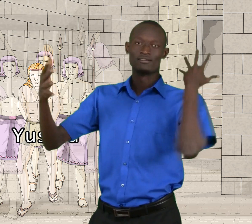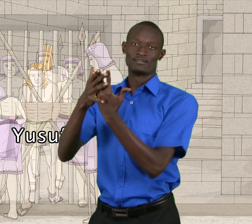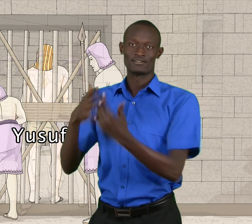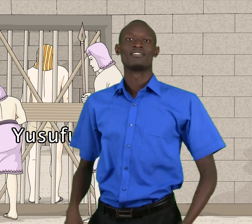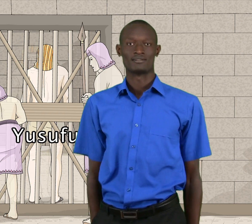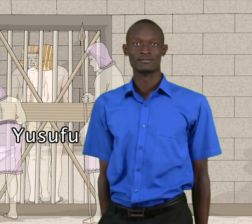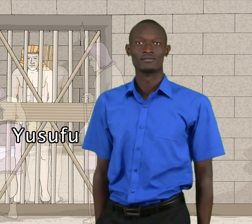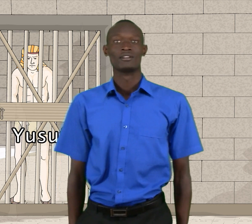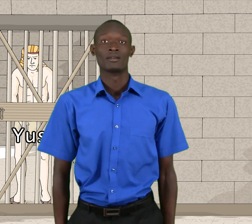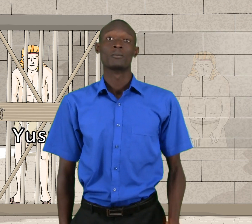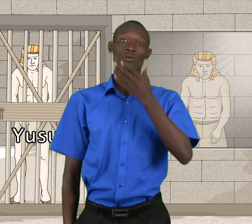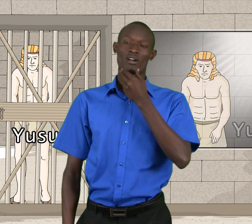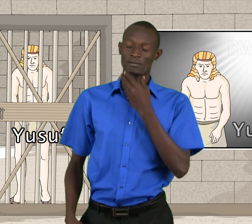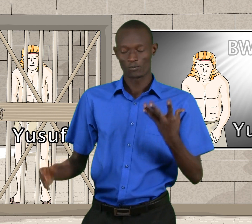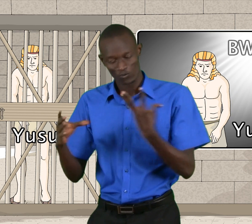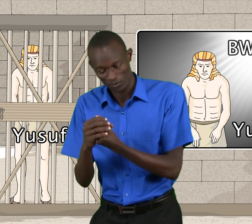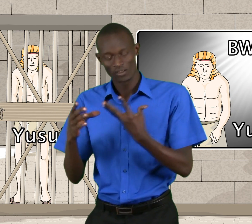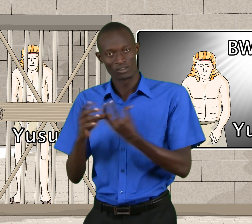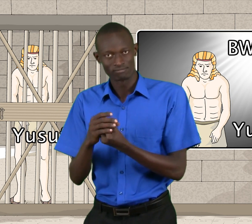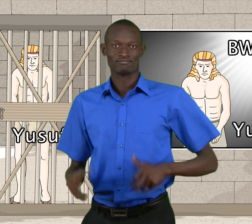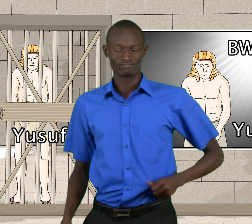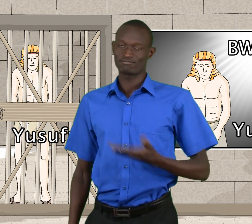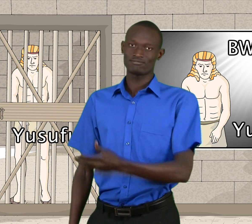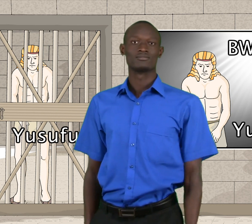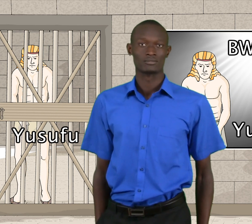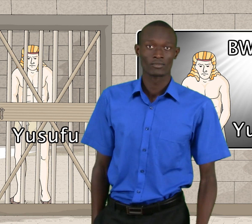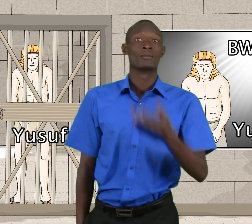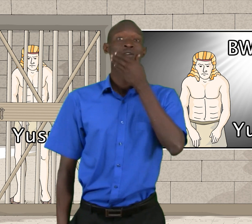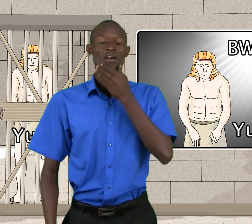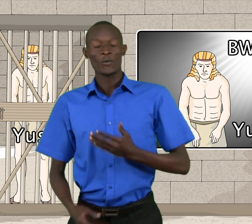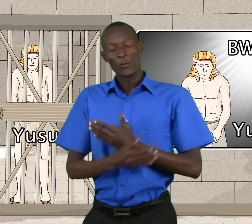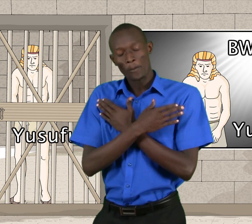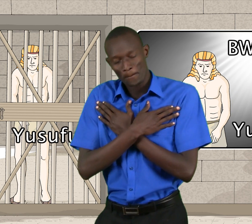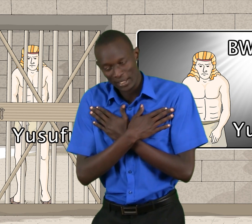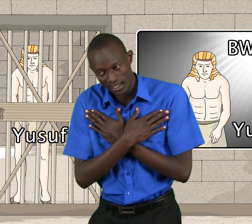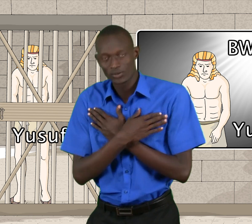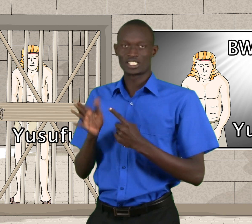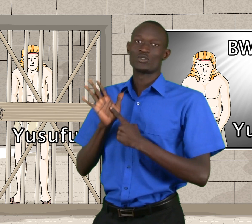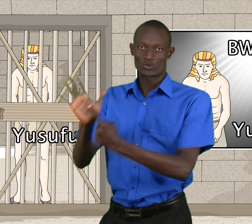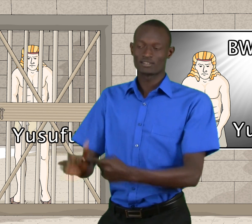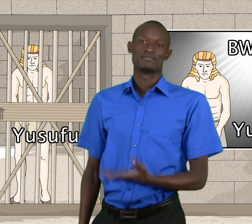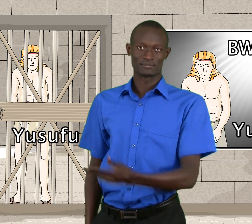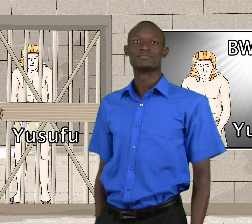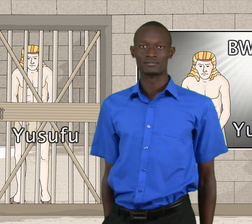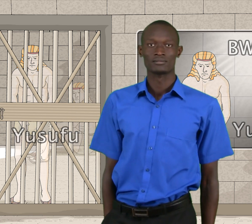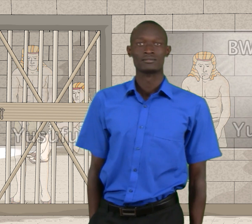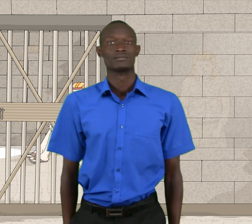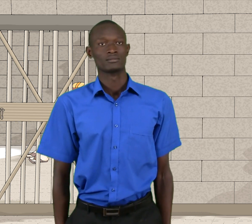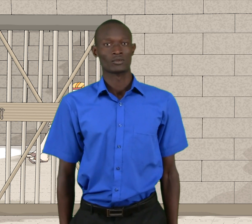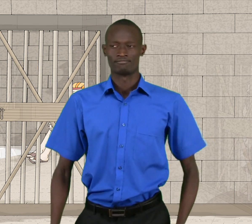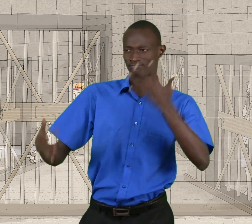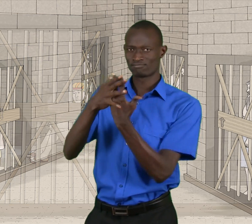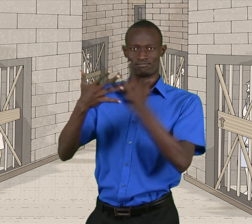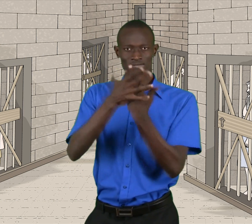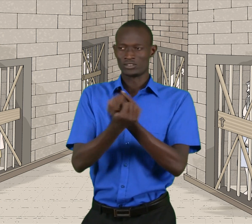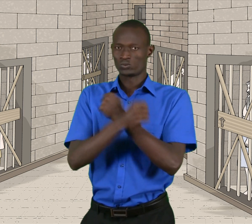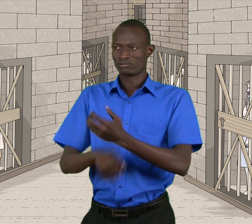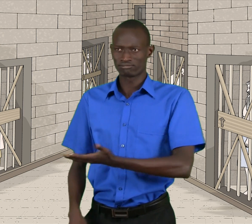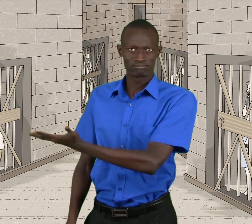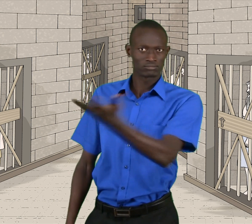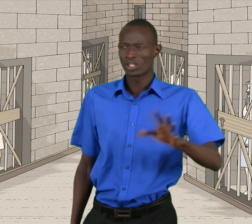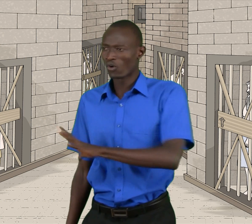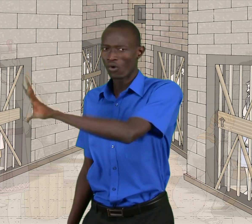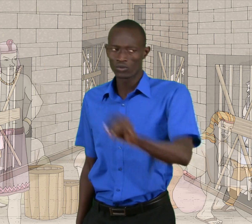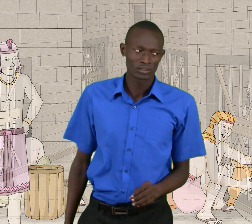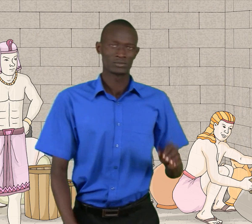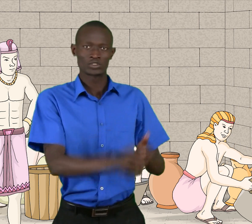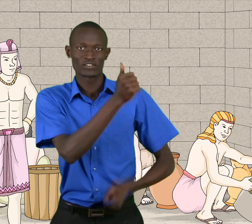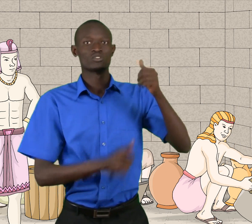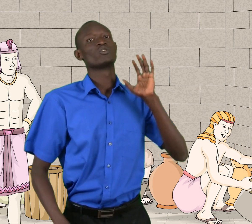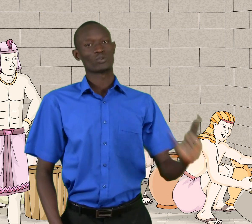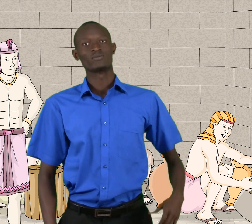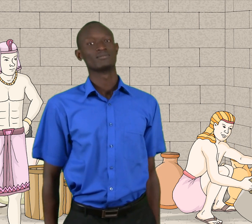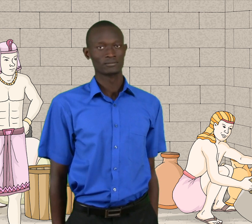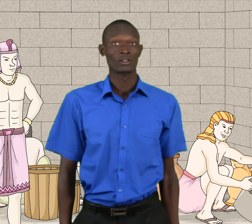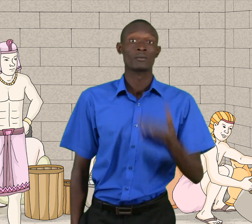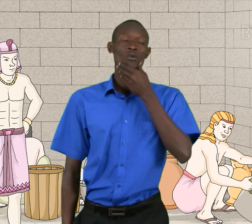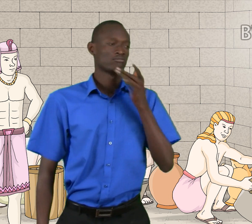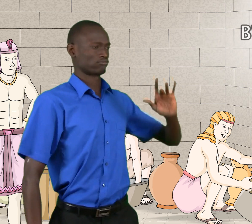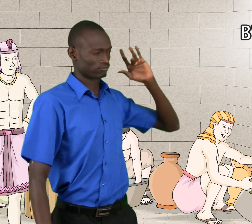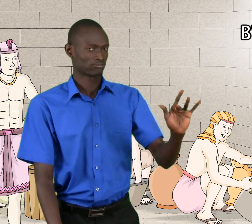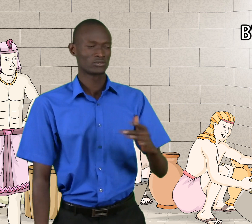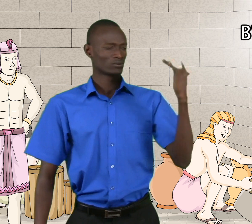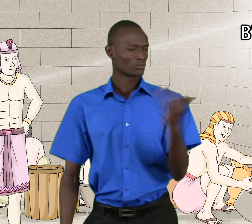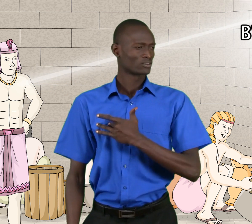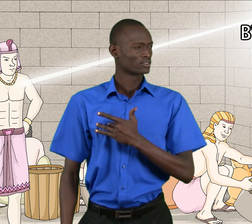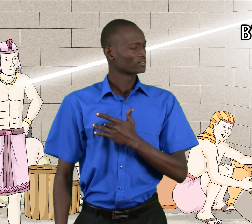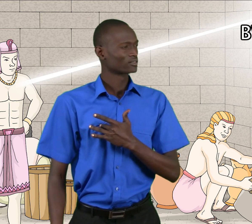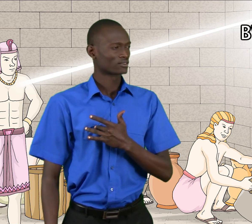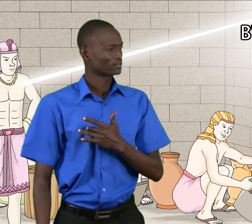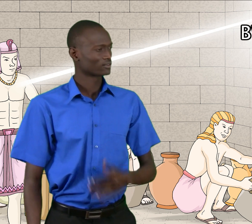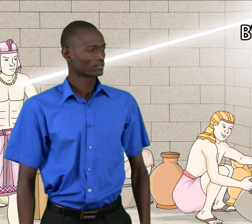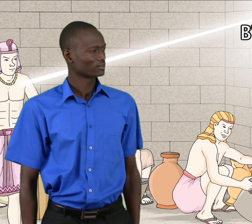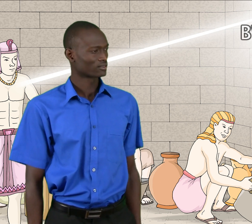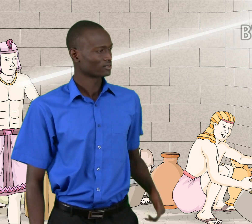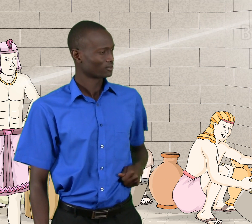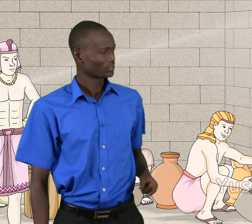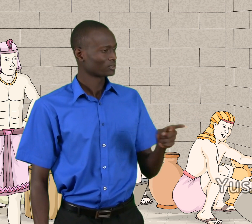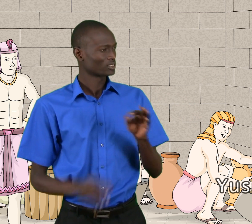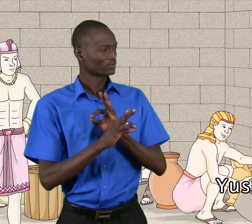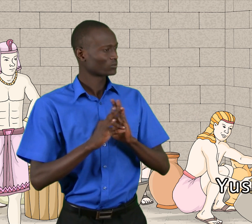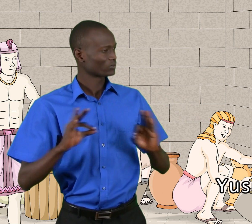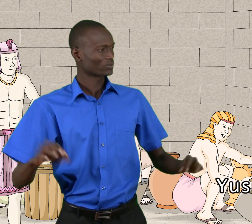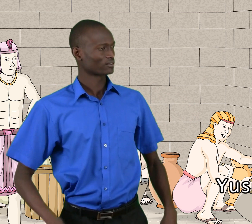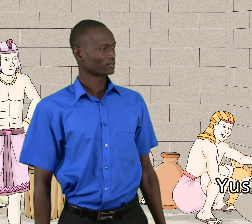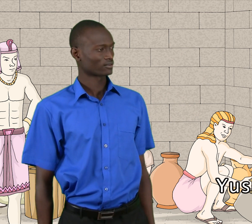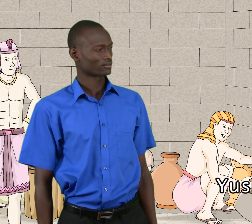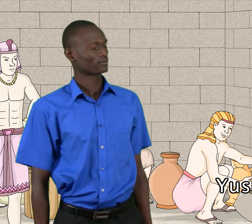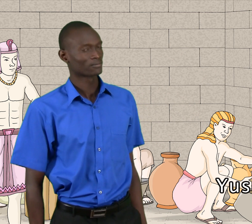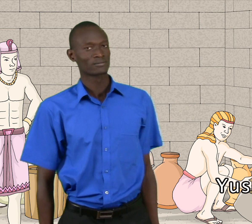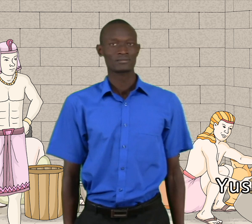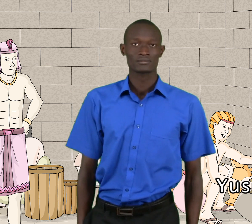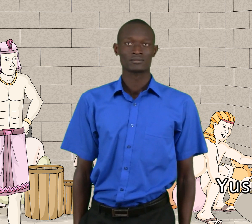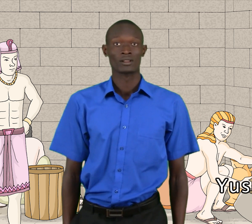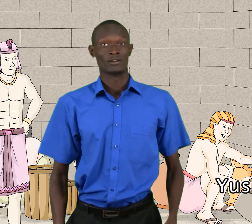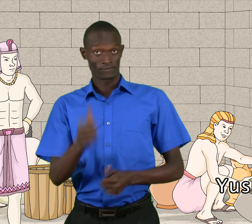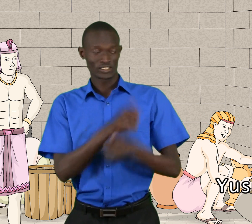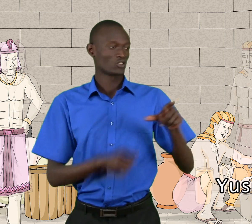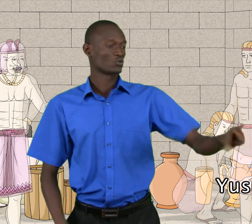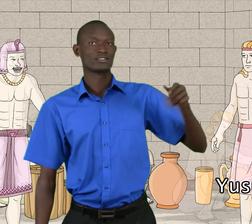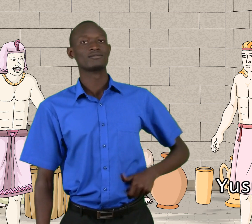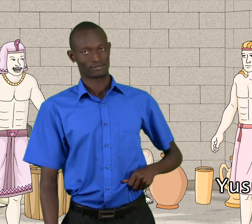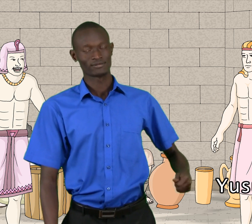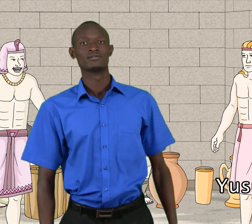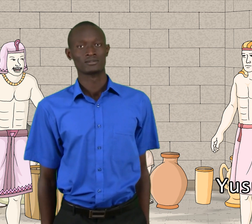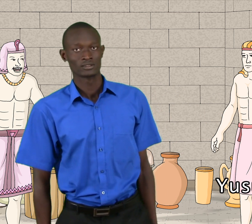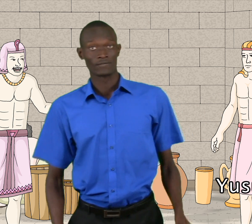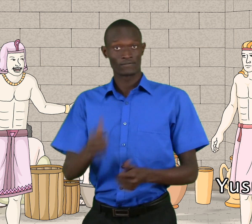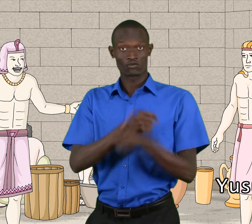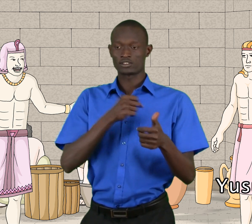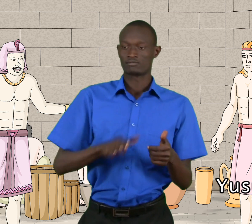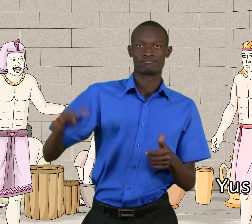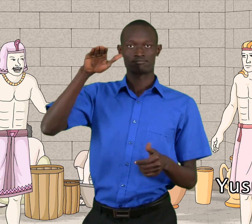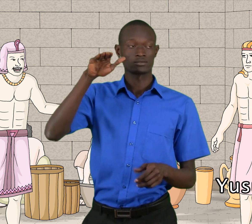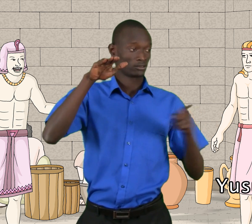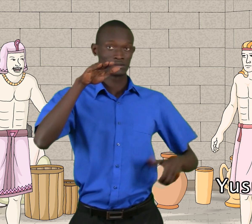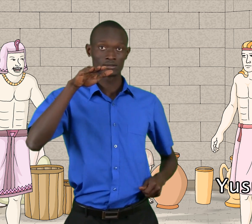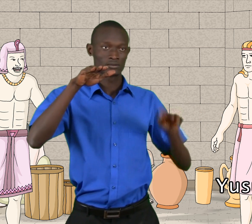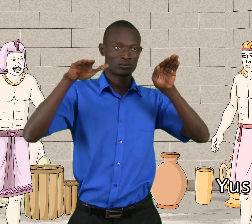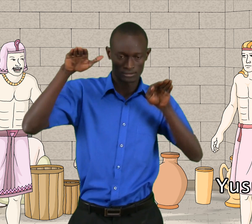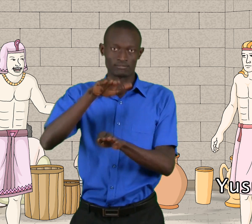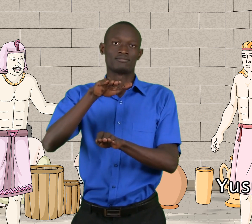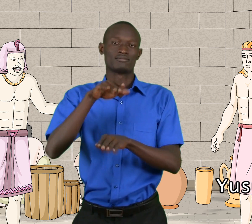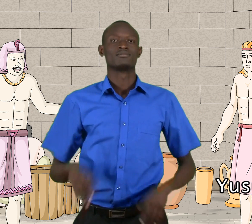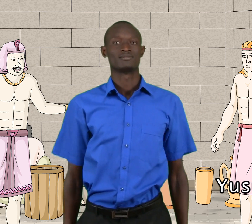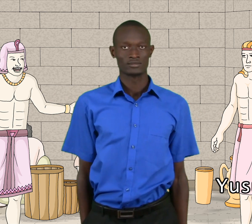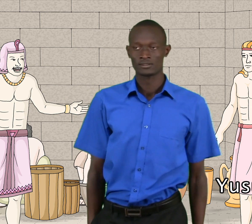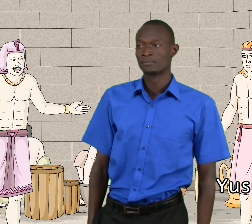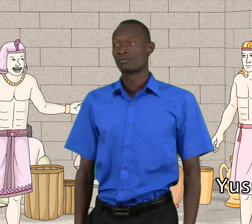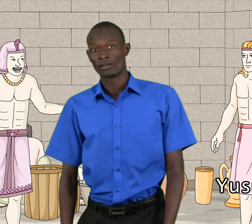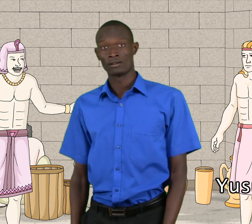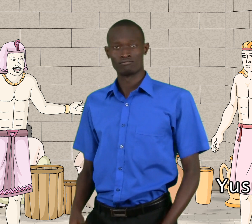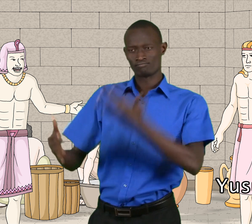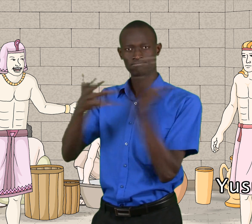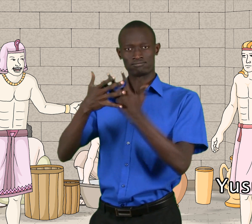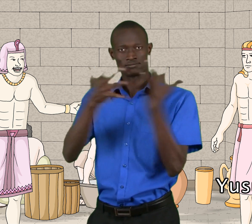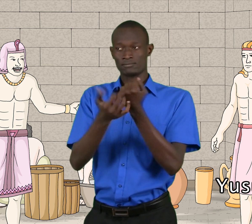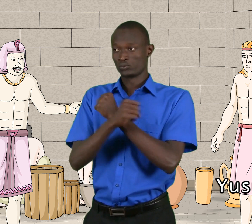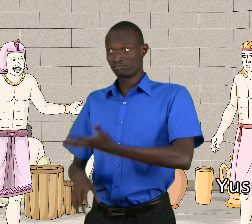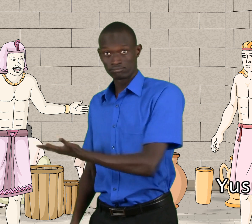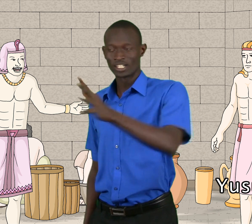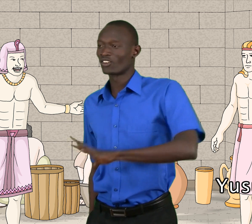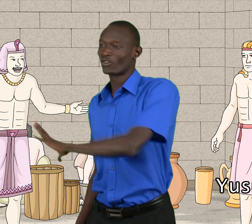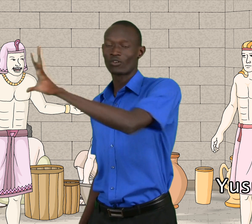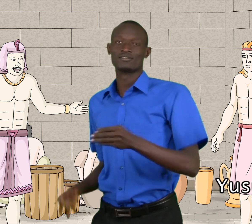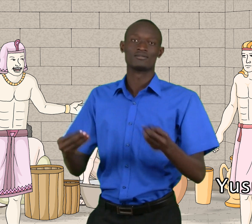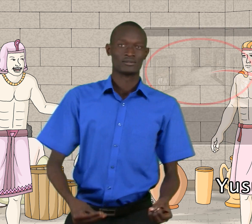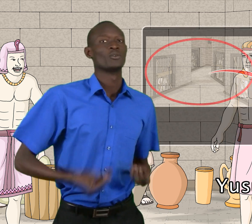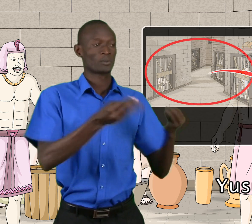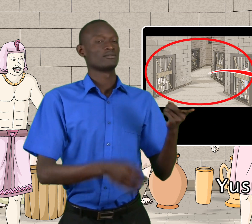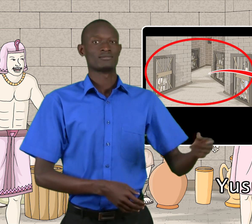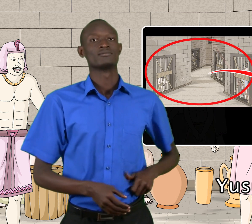While Joseph was there in the prison, the LORD was with him and extended kindness to him, granting him favor in the eyes of the prison warden.